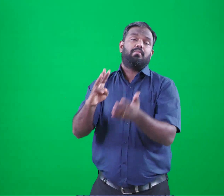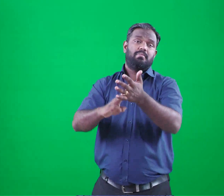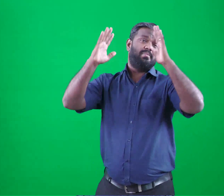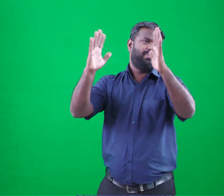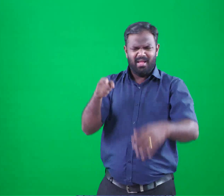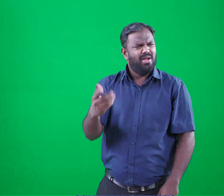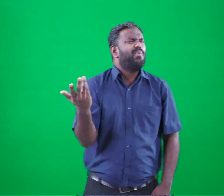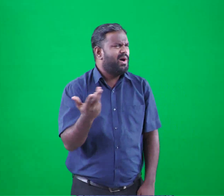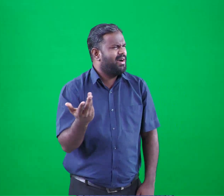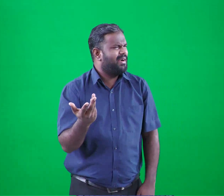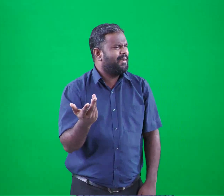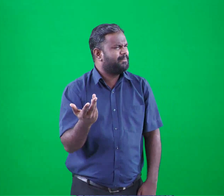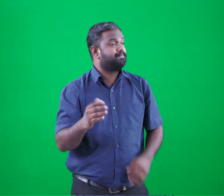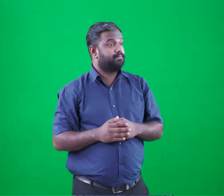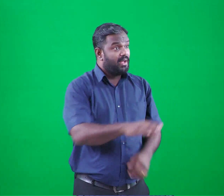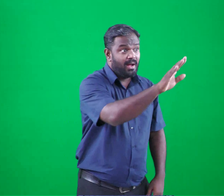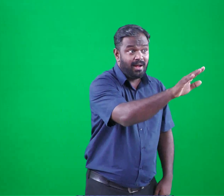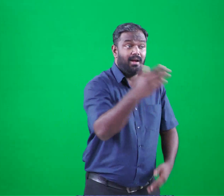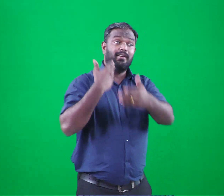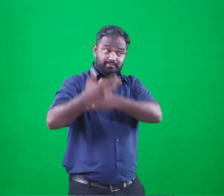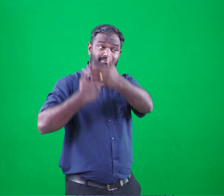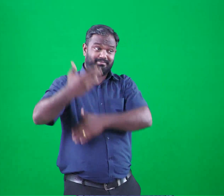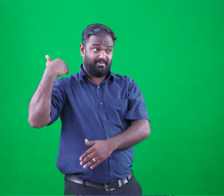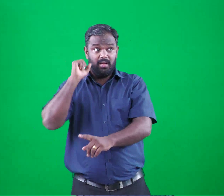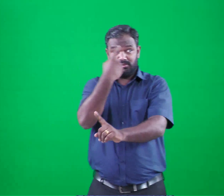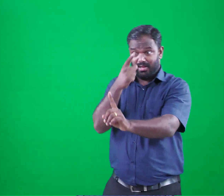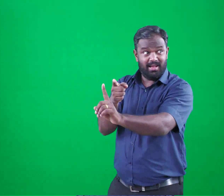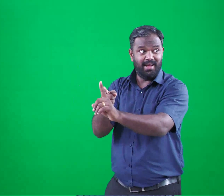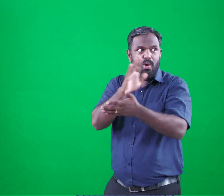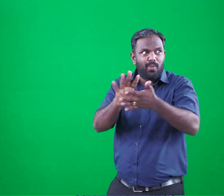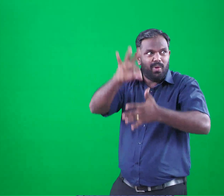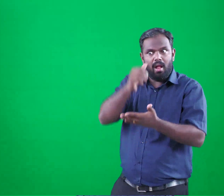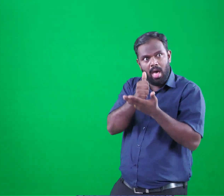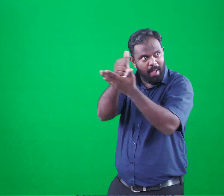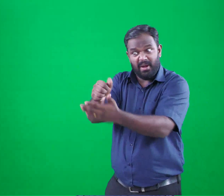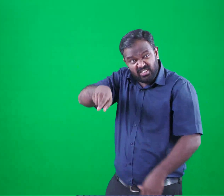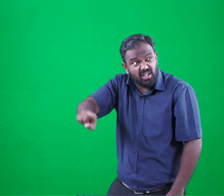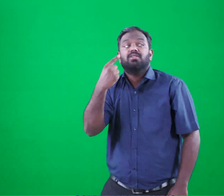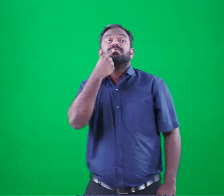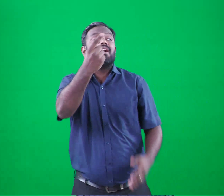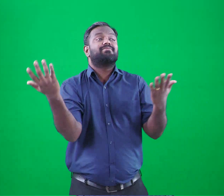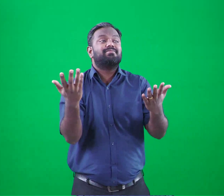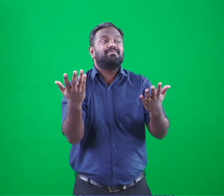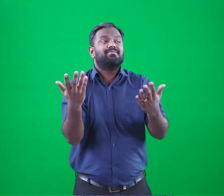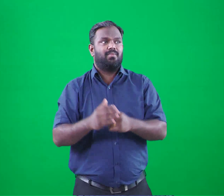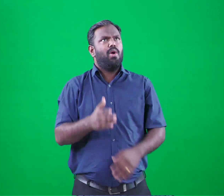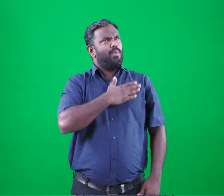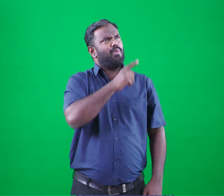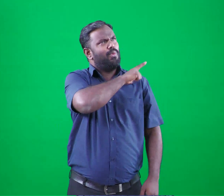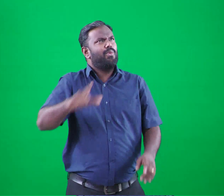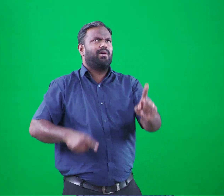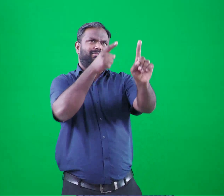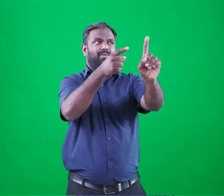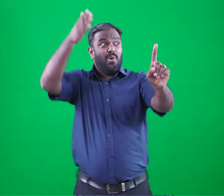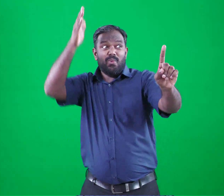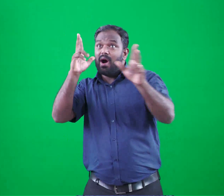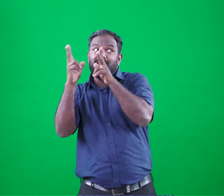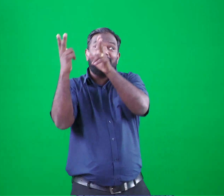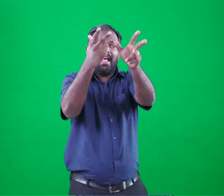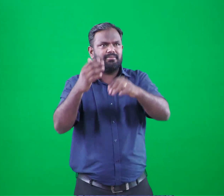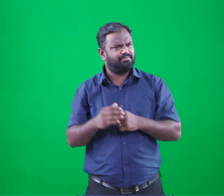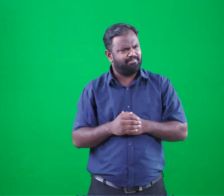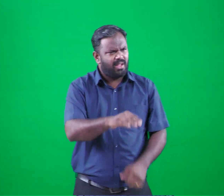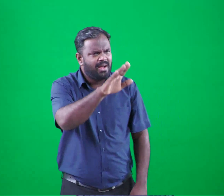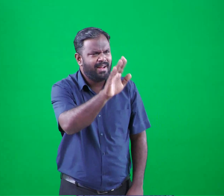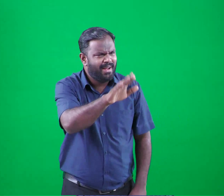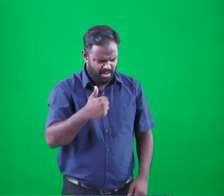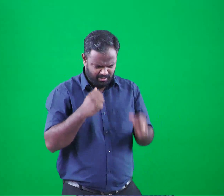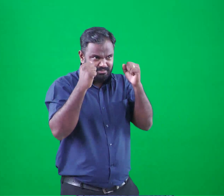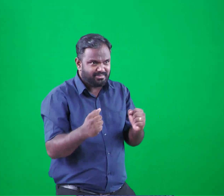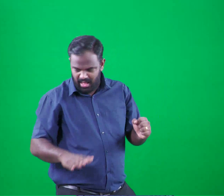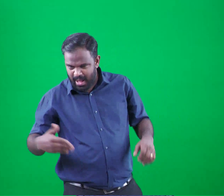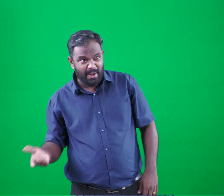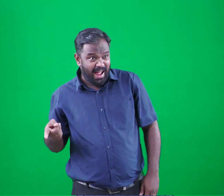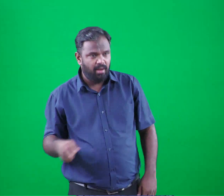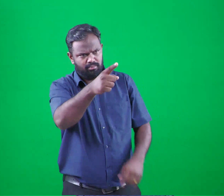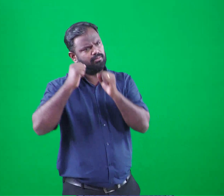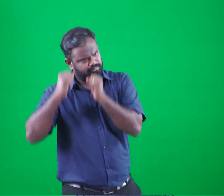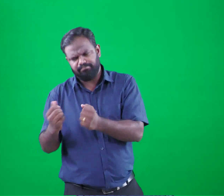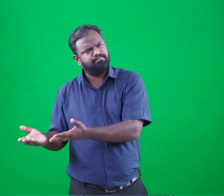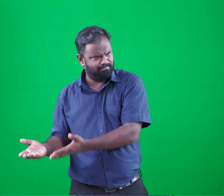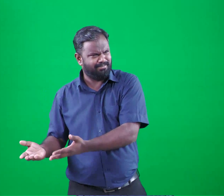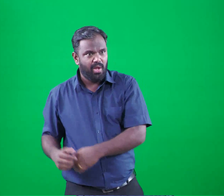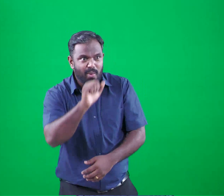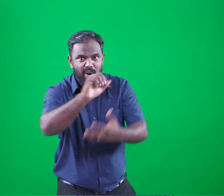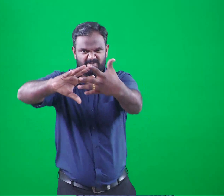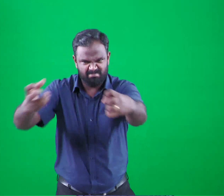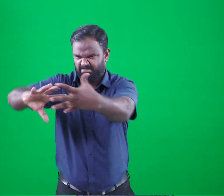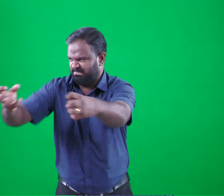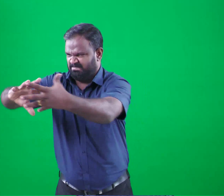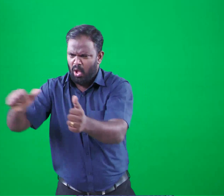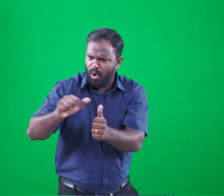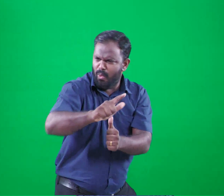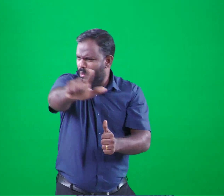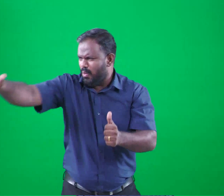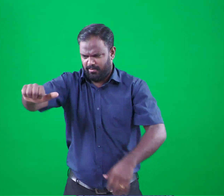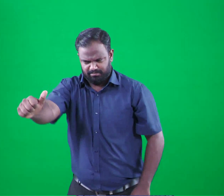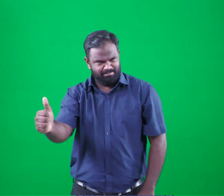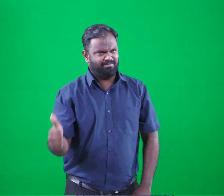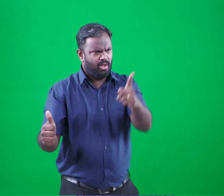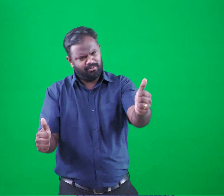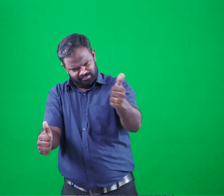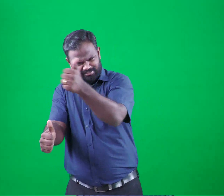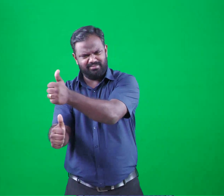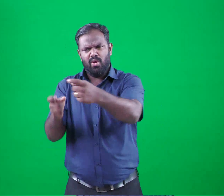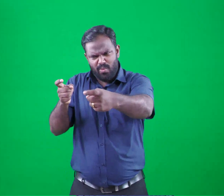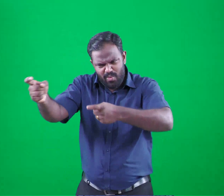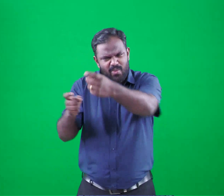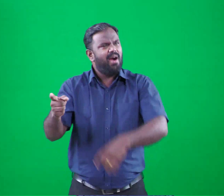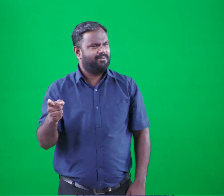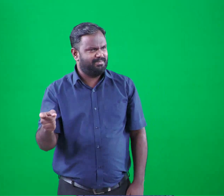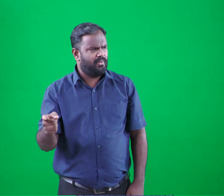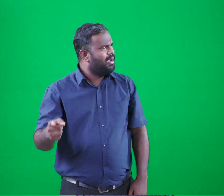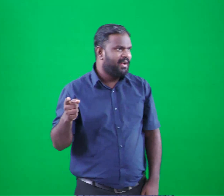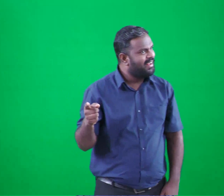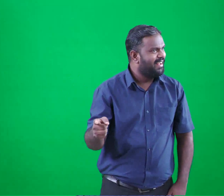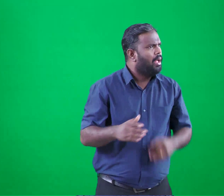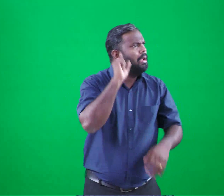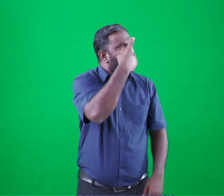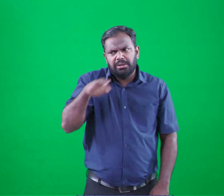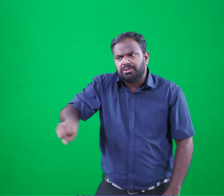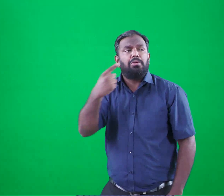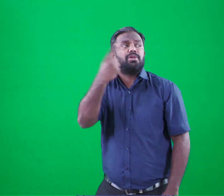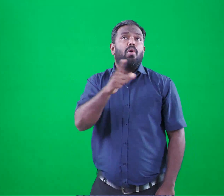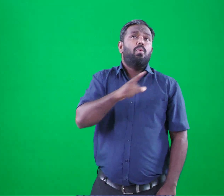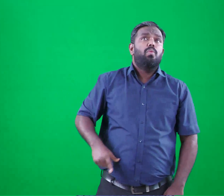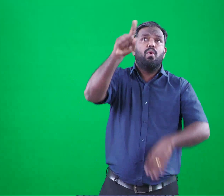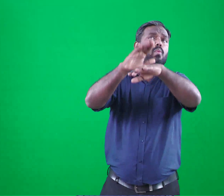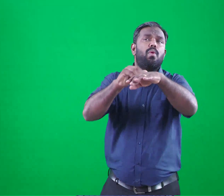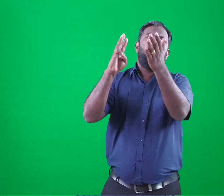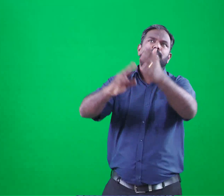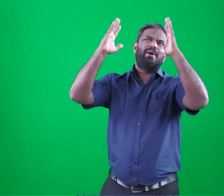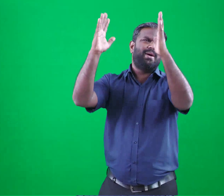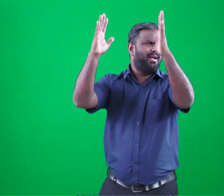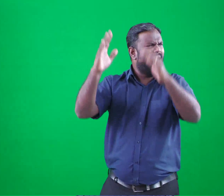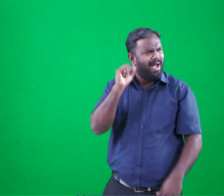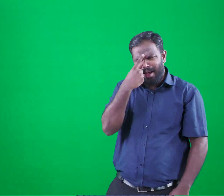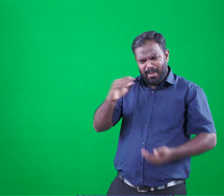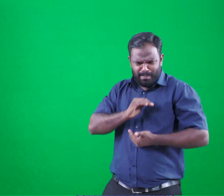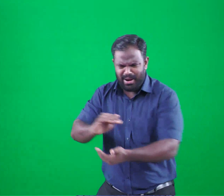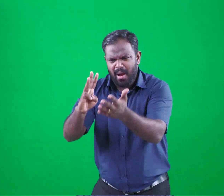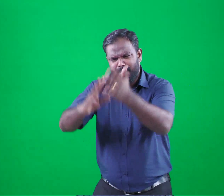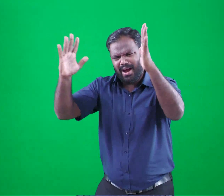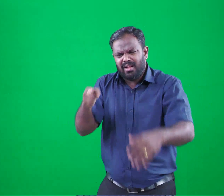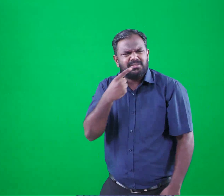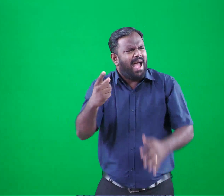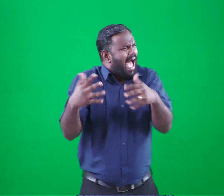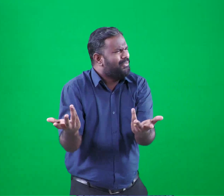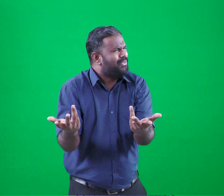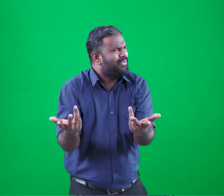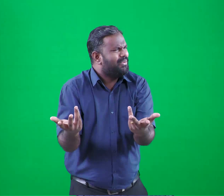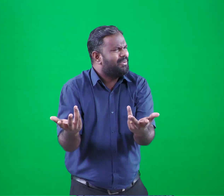Speaking by the Holy Spirit, David himself declared: ' The Lord said to my Lord, "Sit at My right hand until I put Your enemies under Your feet."' David himself calls Him ' Lord.'